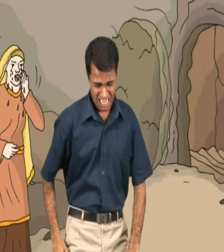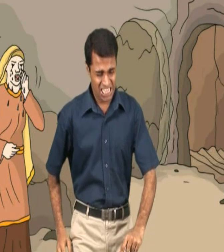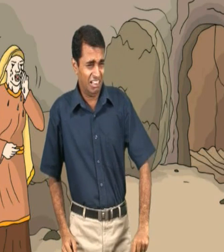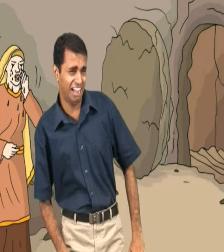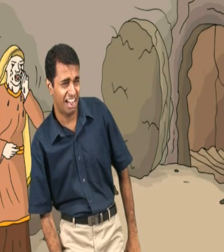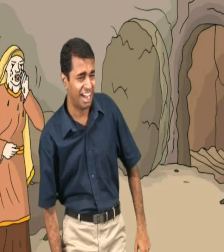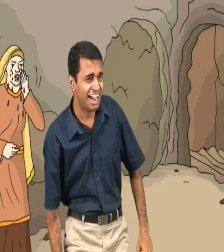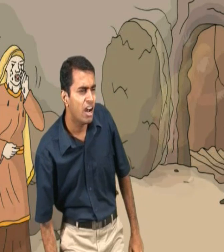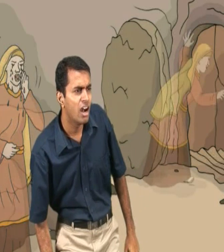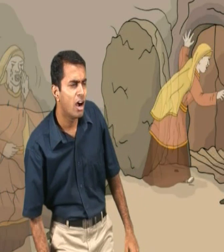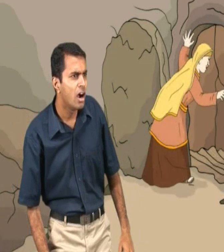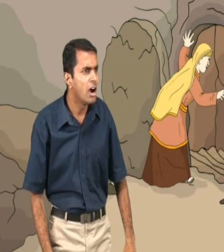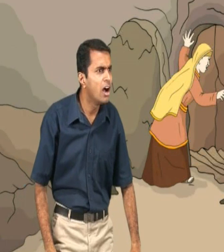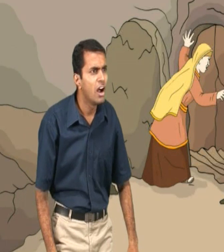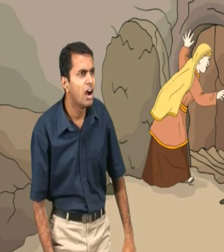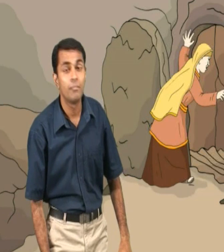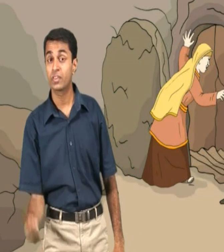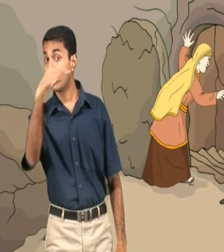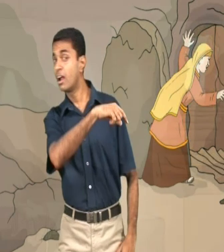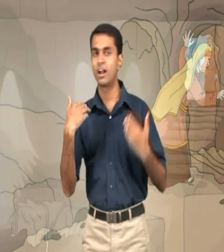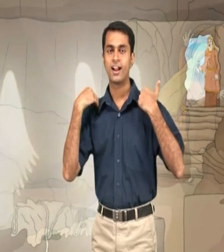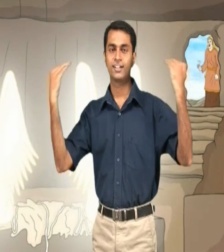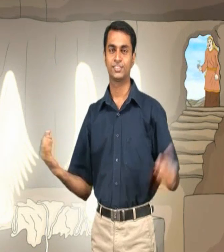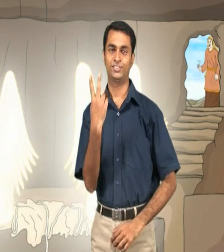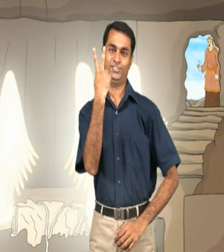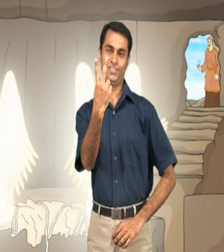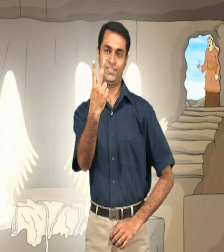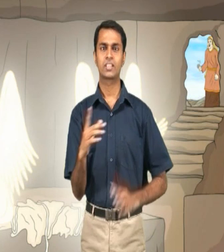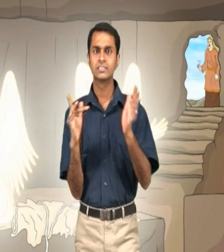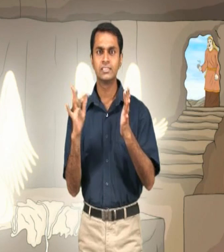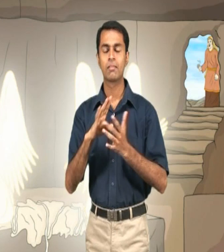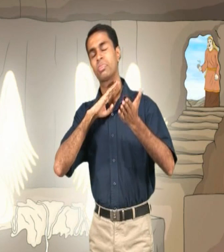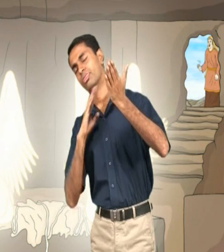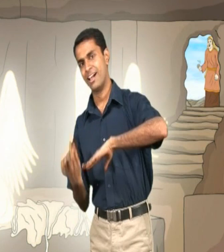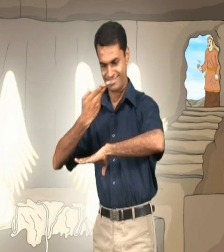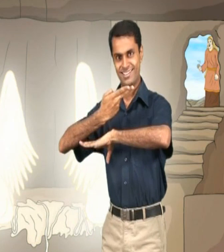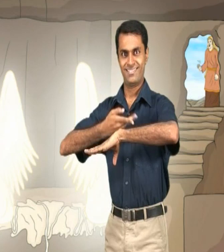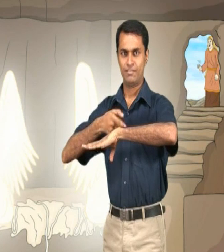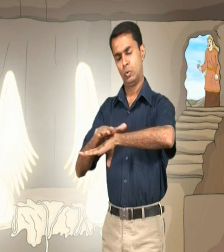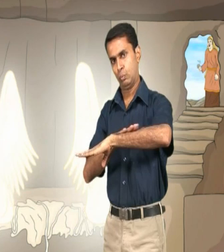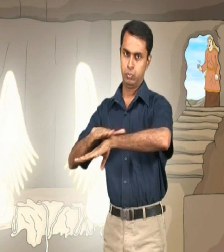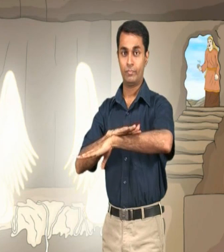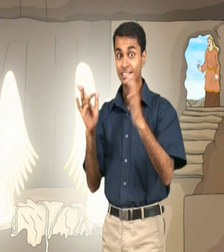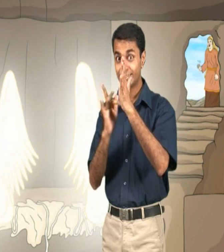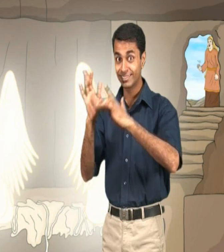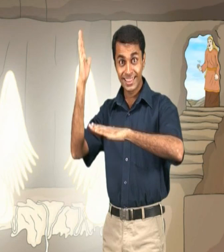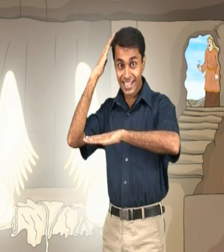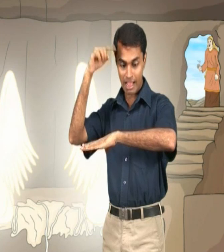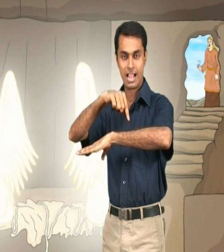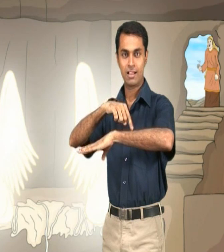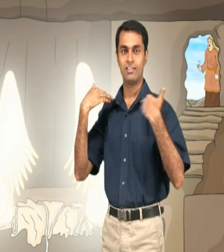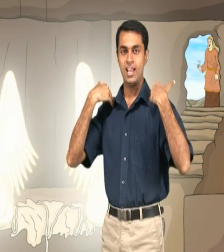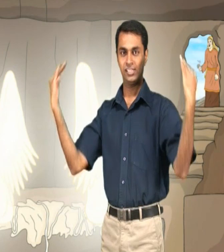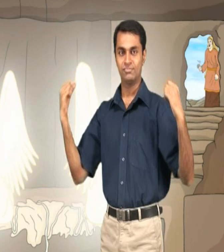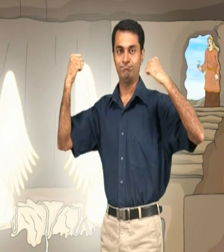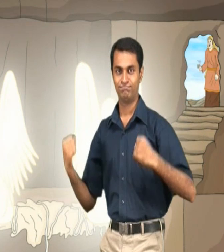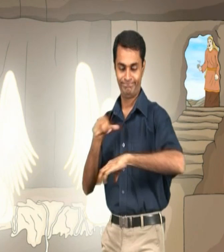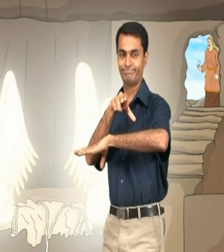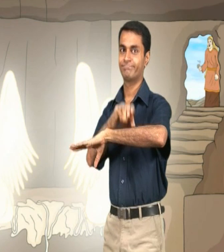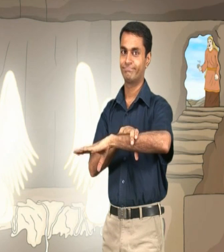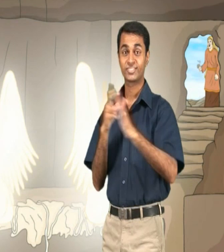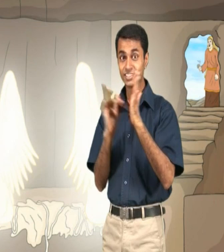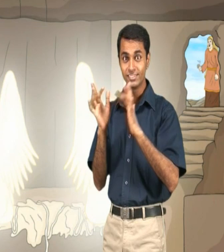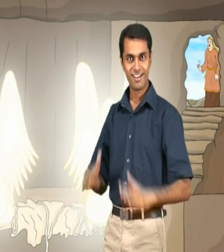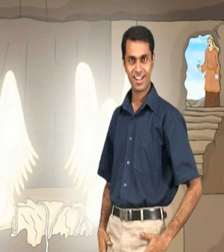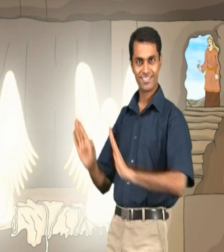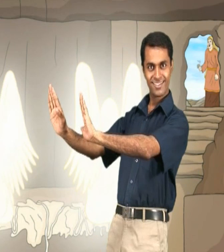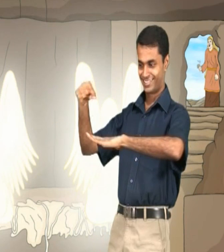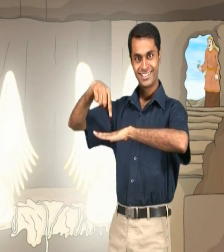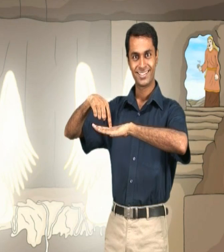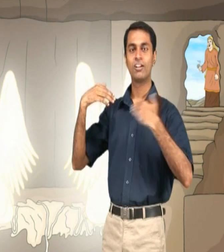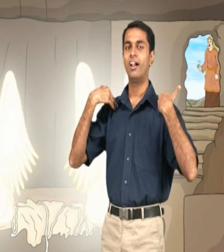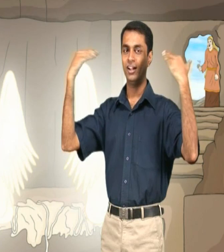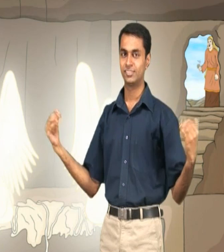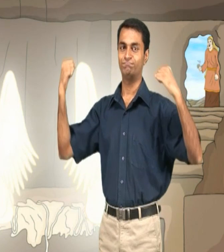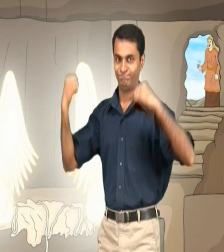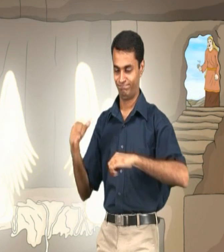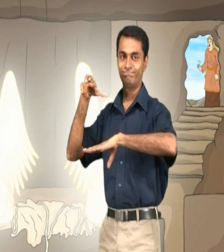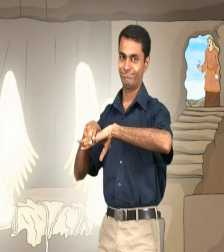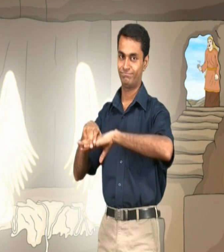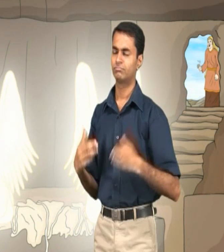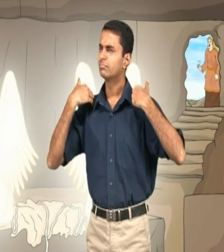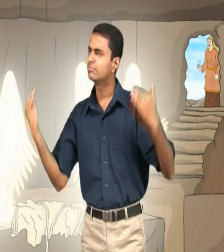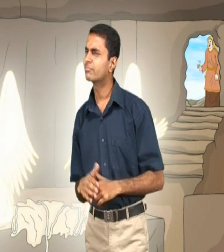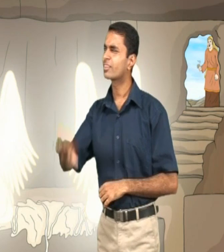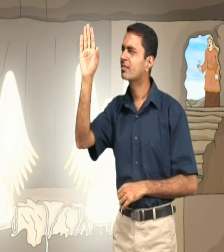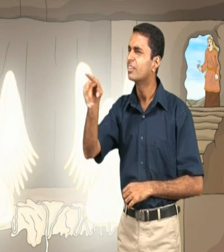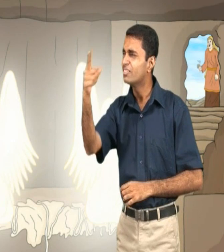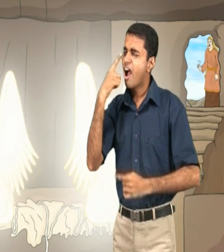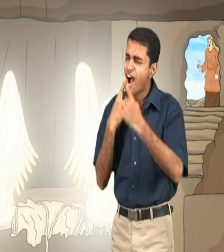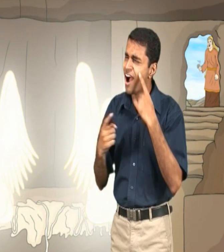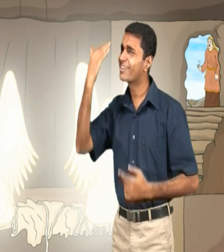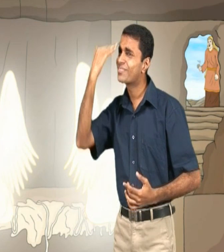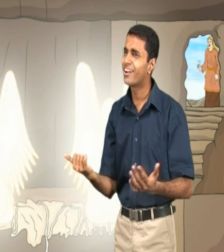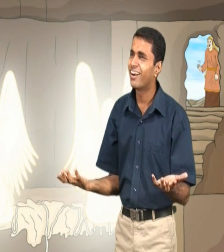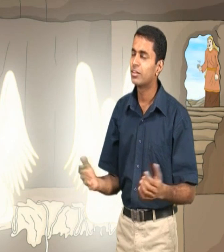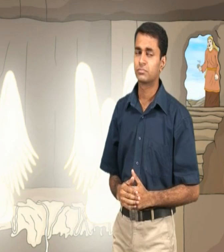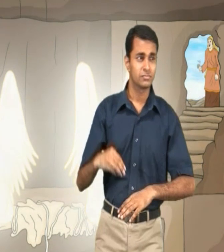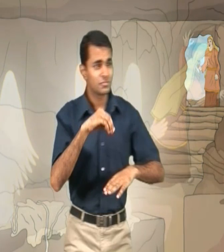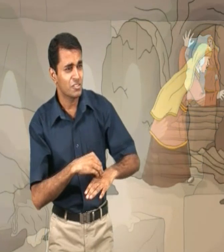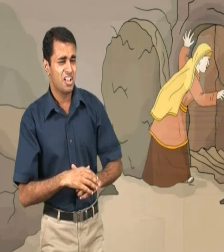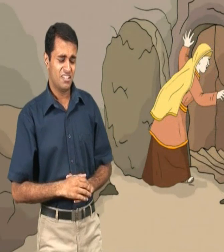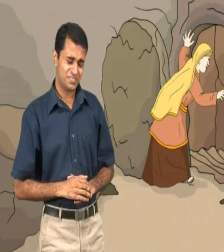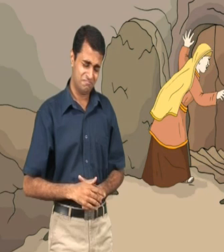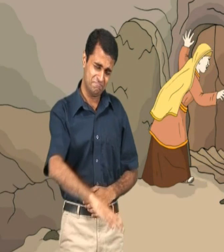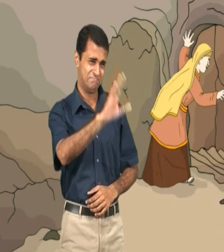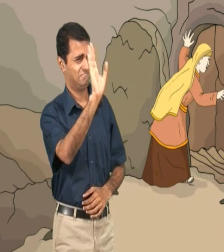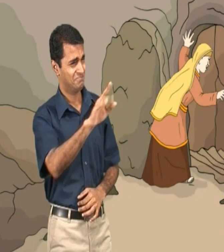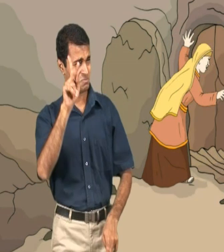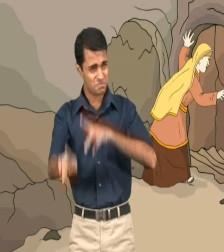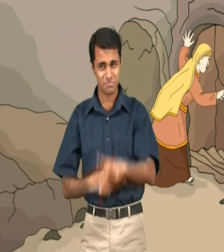And as she wept, she bent down to look into the tomb, and she saw two angels in white sitting where the body of Jesus had lain, one at the head and the other at the feet.